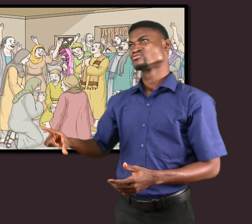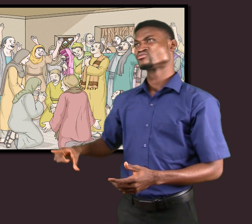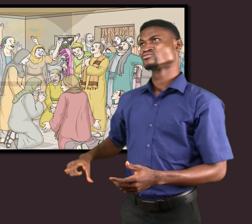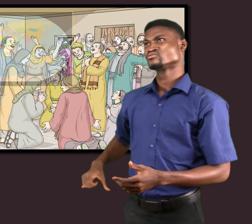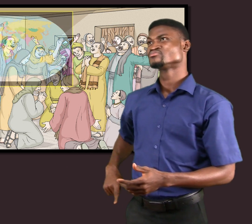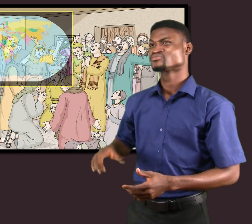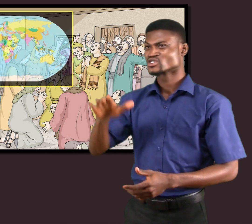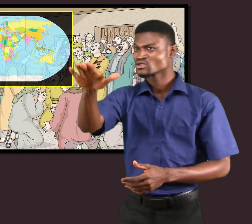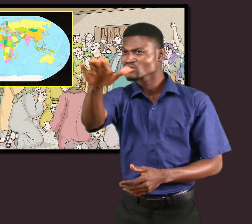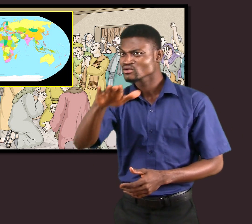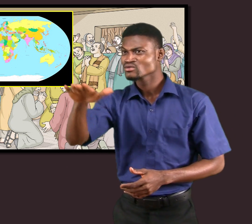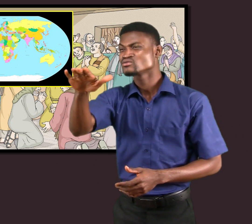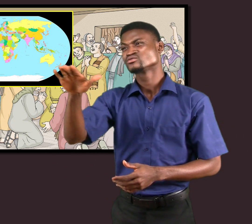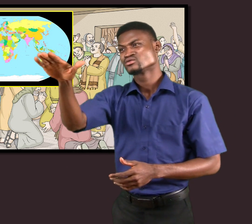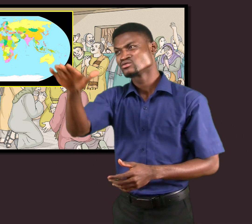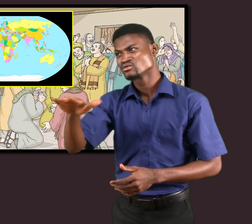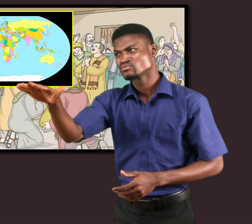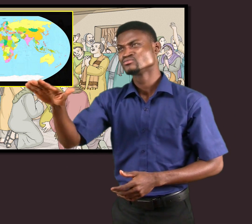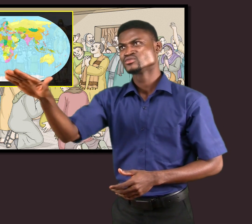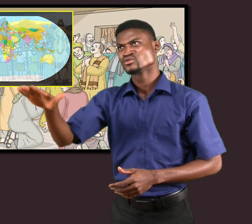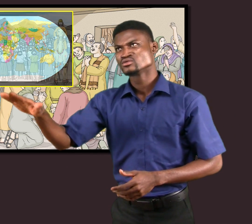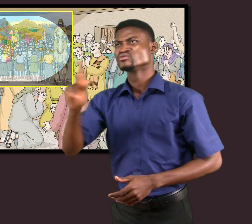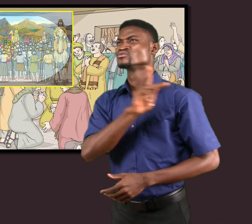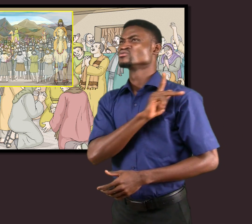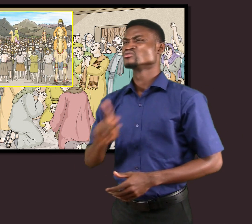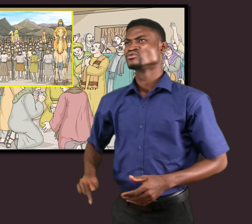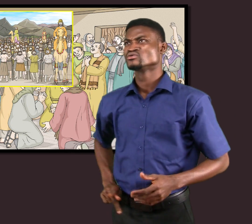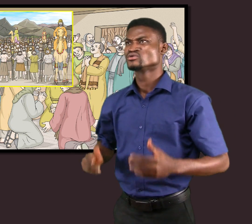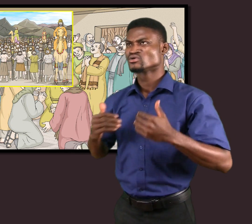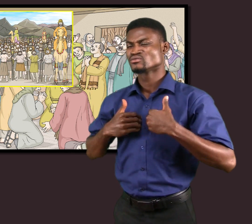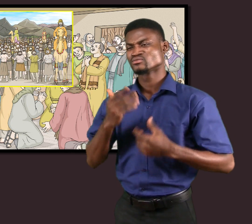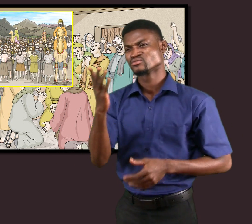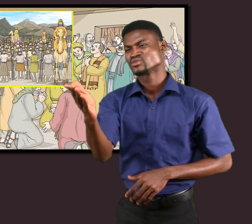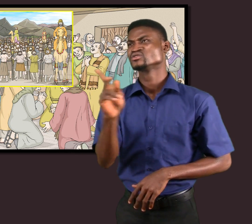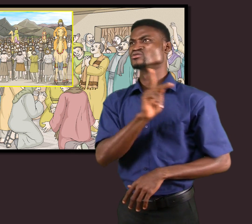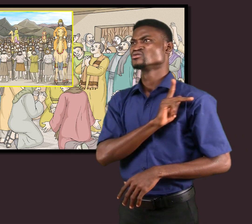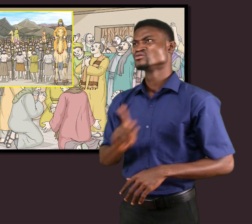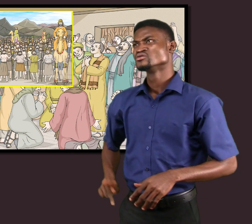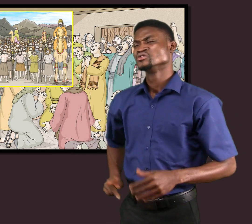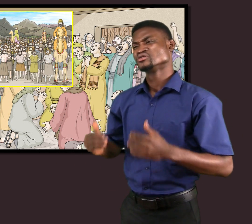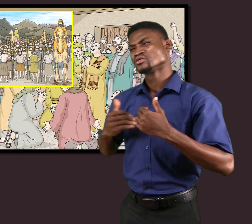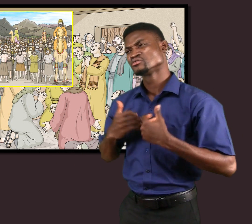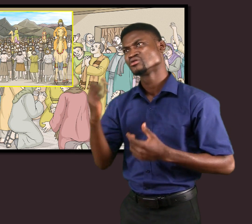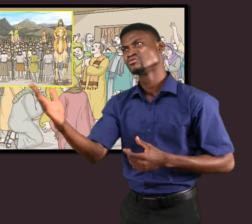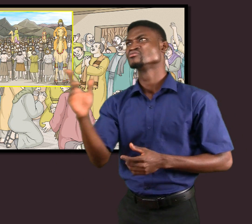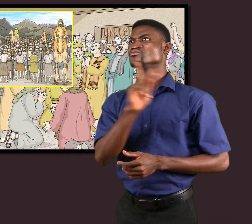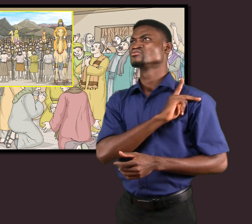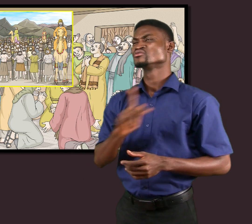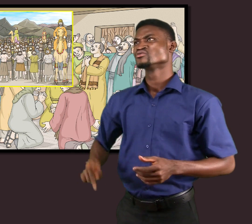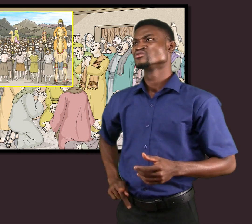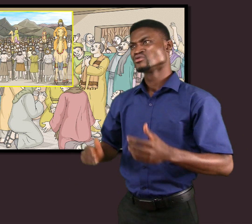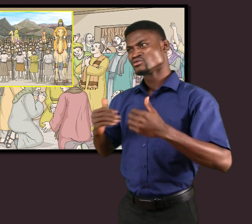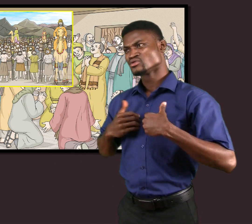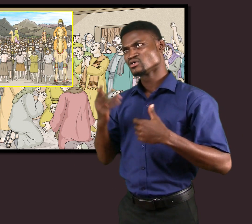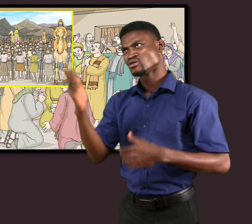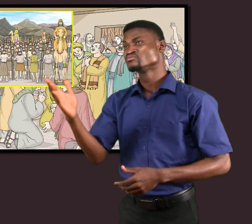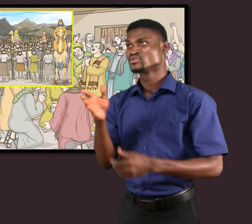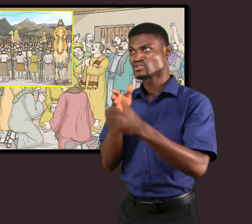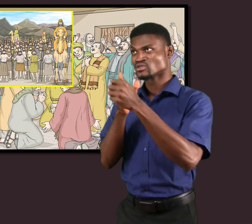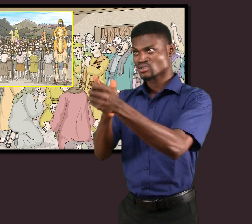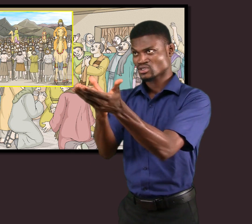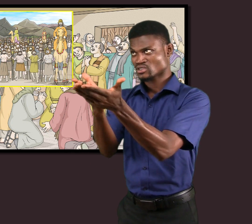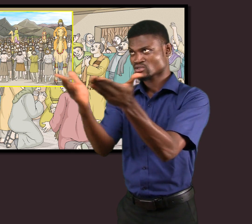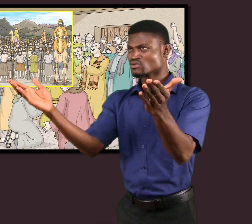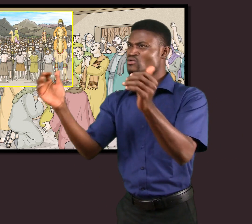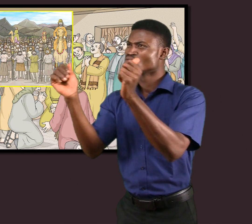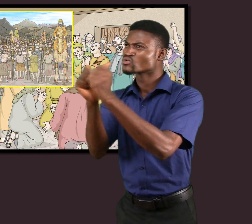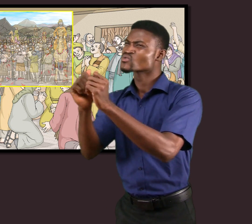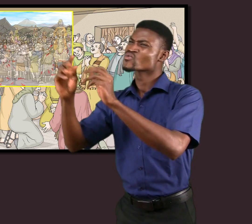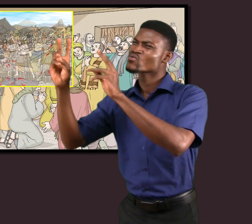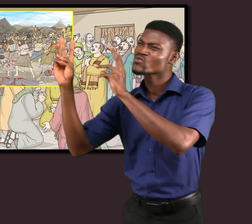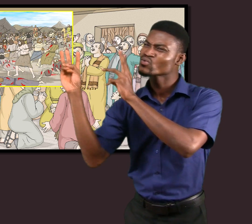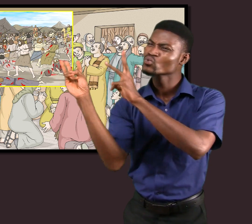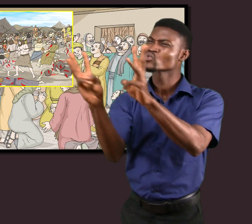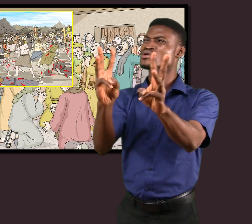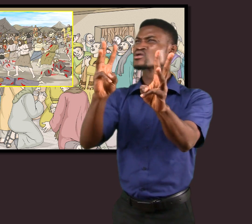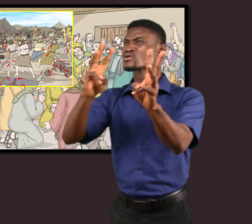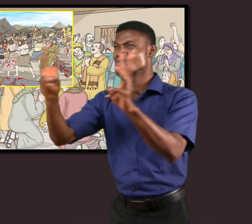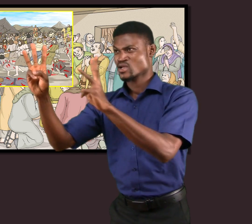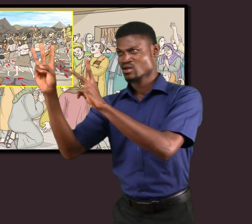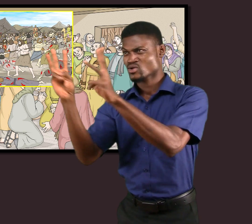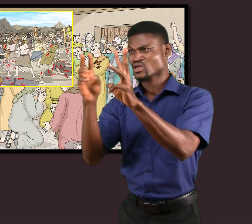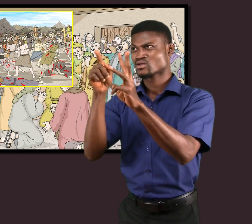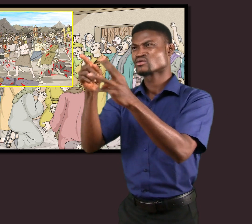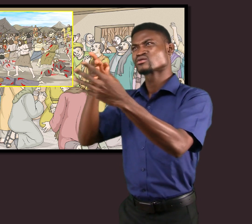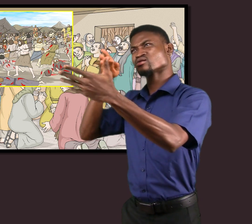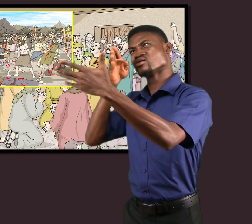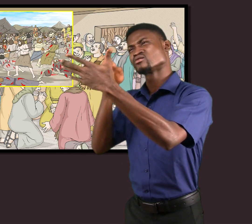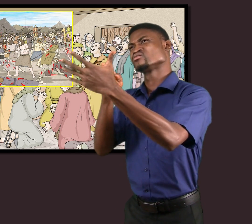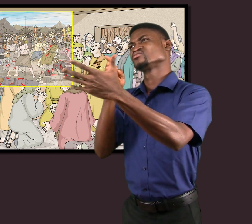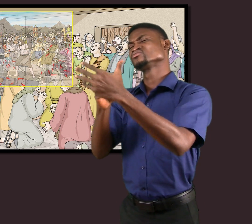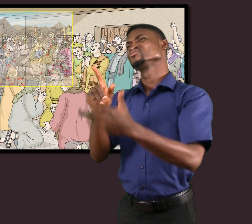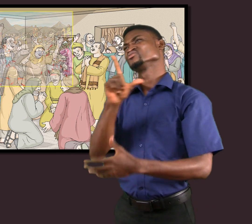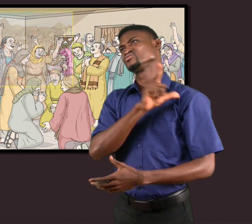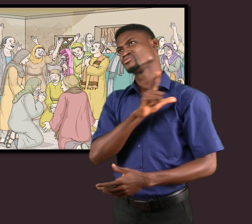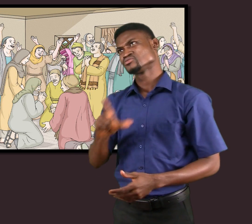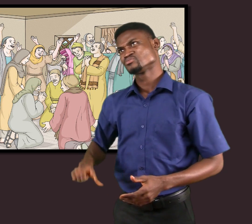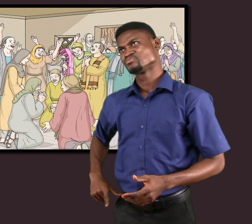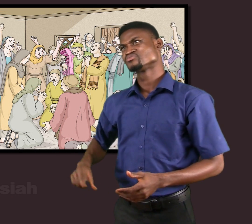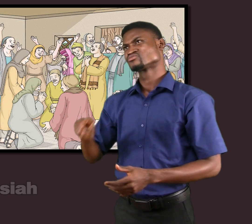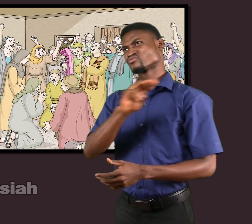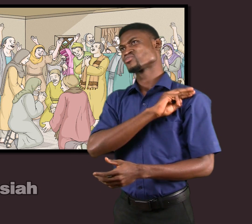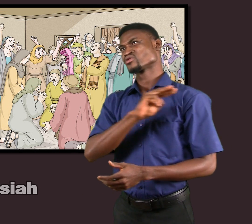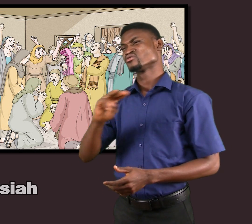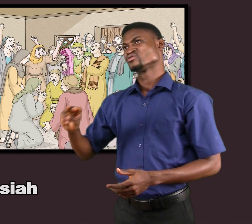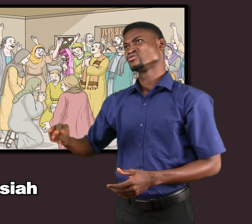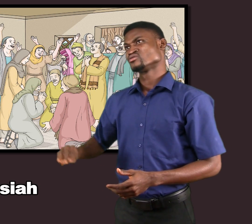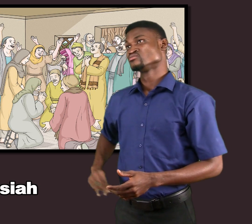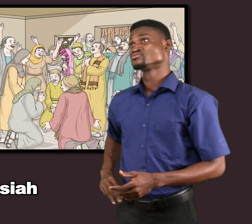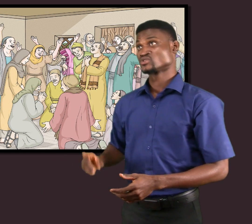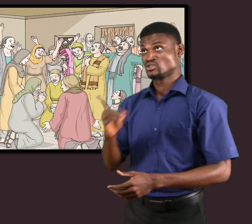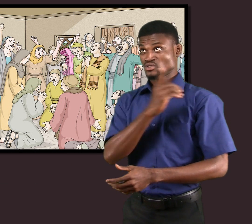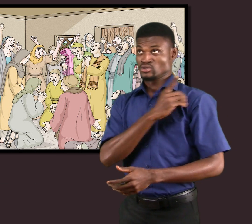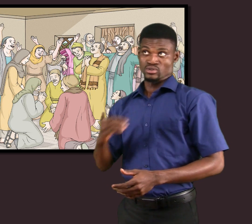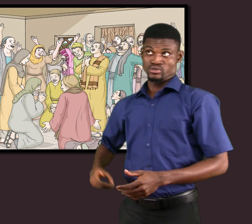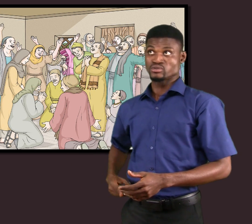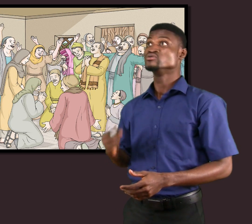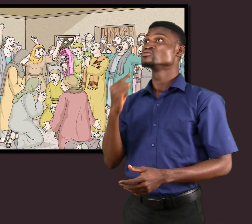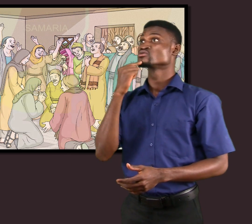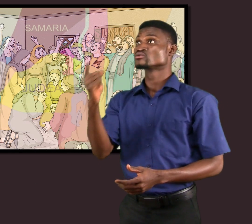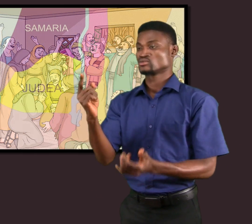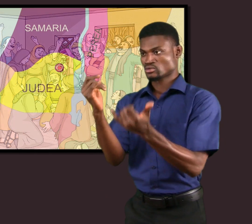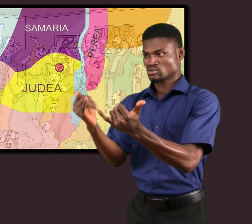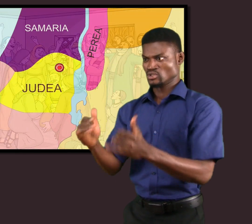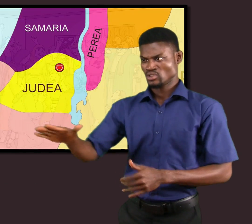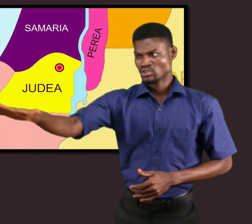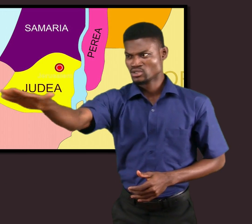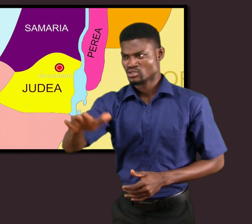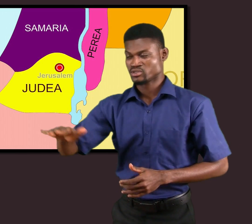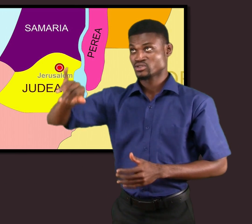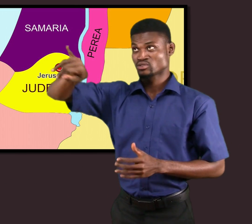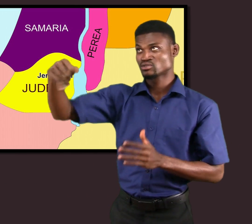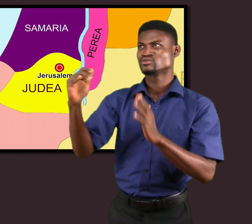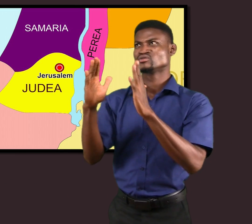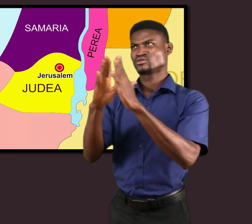The kings of the earth take their stand and the rulers gather together against the Lord and against His Anointed One.’